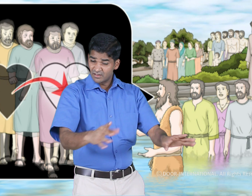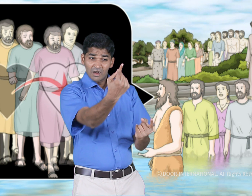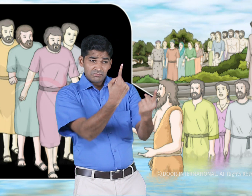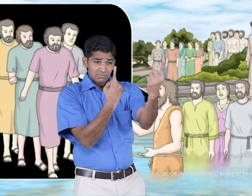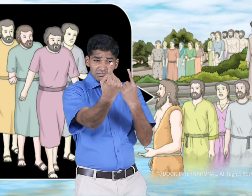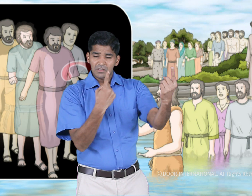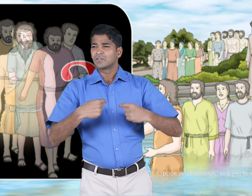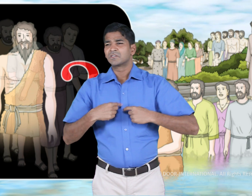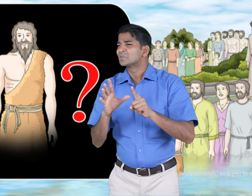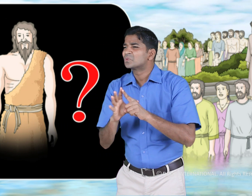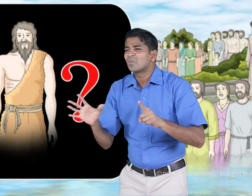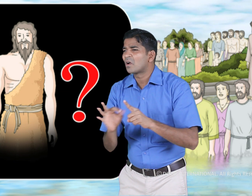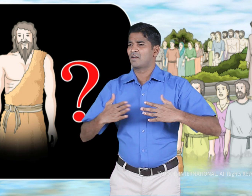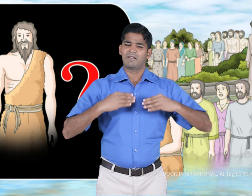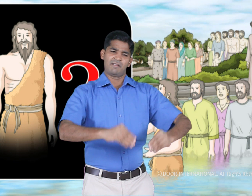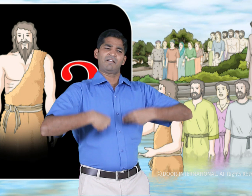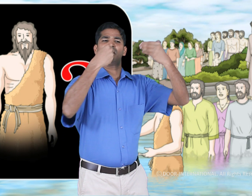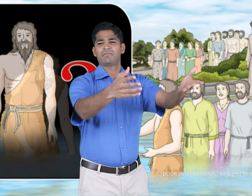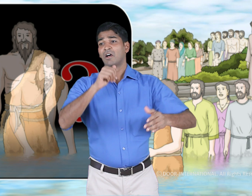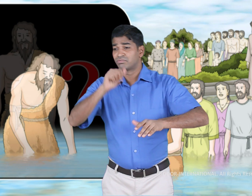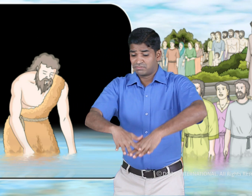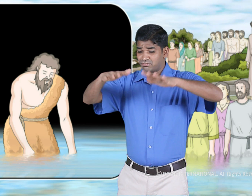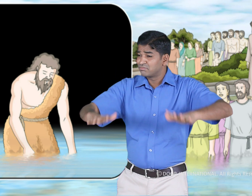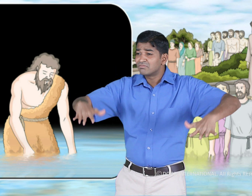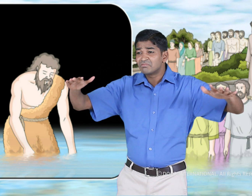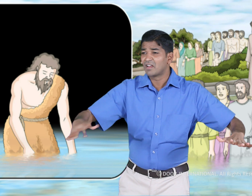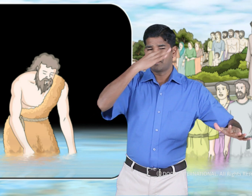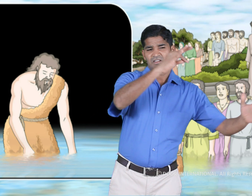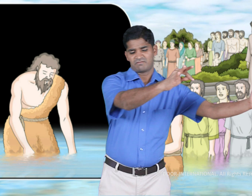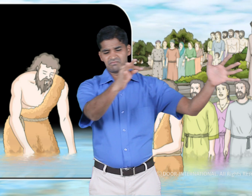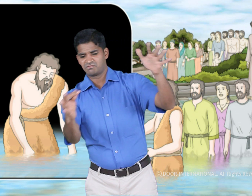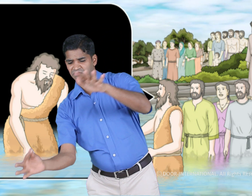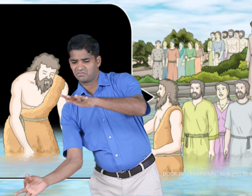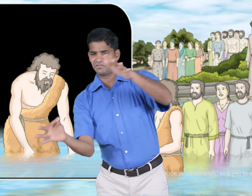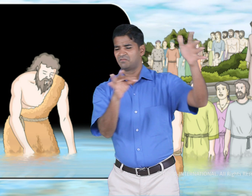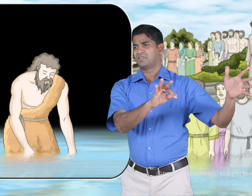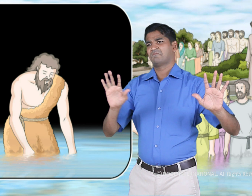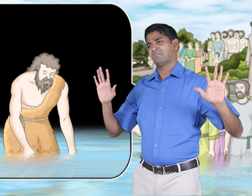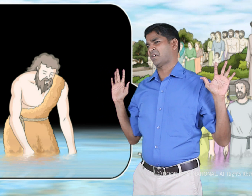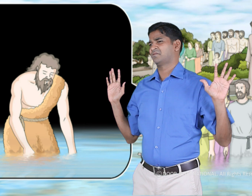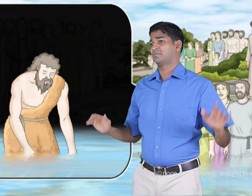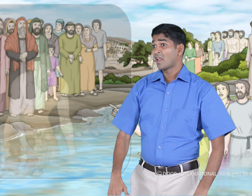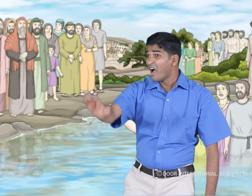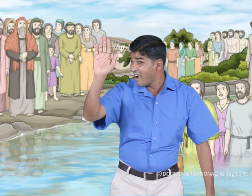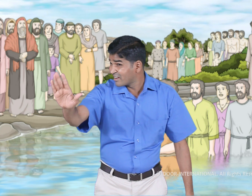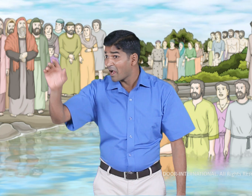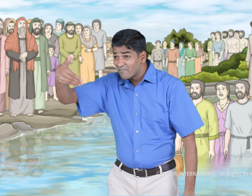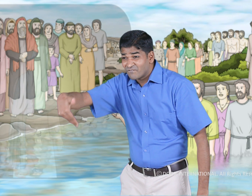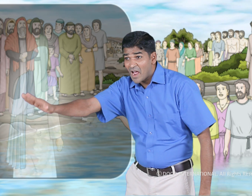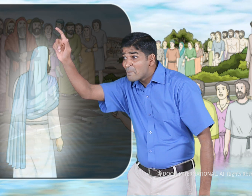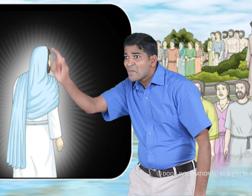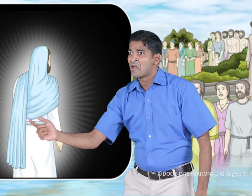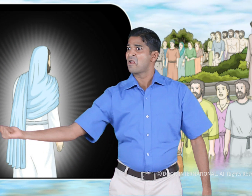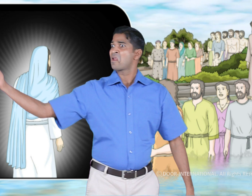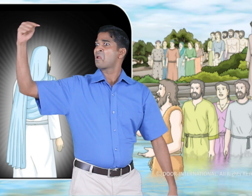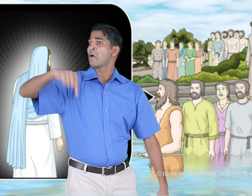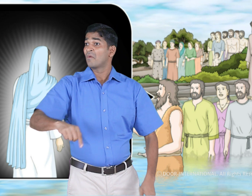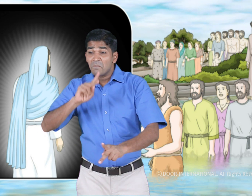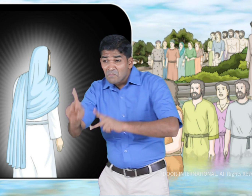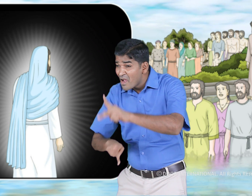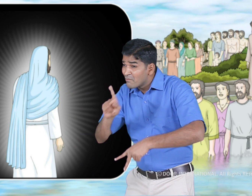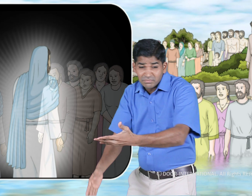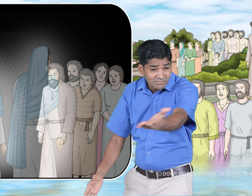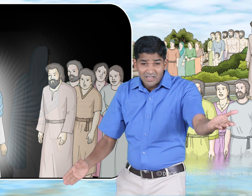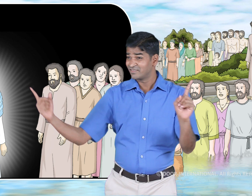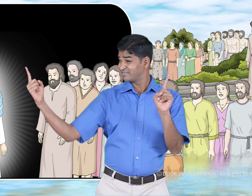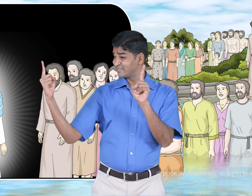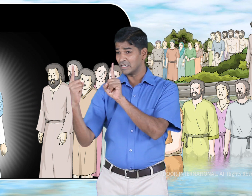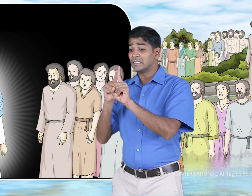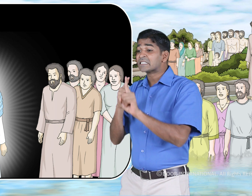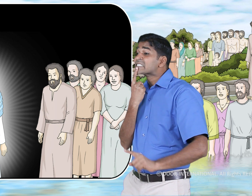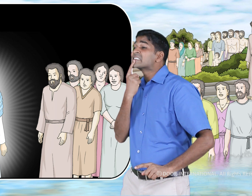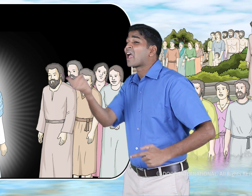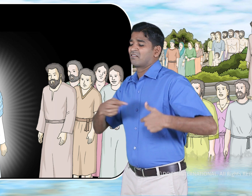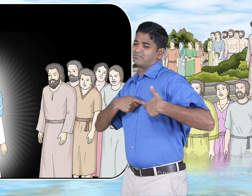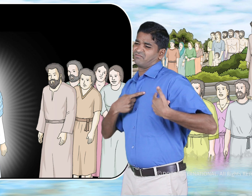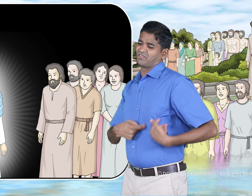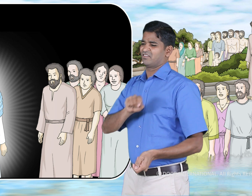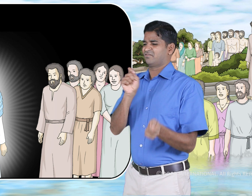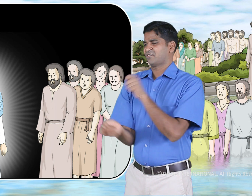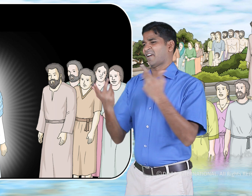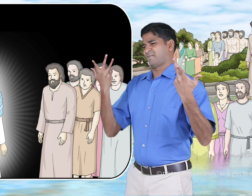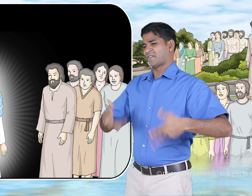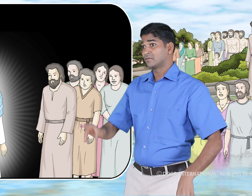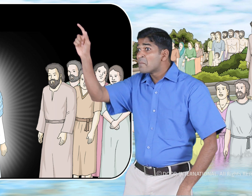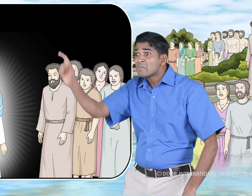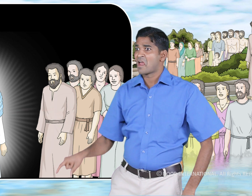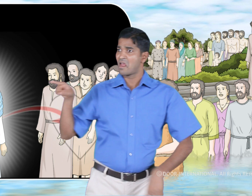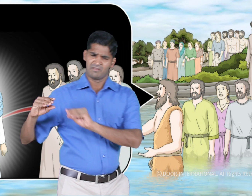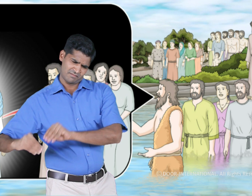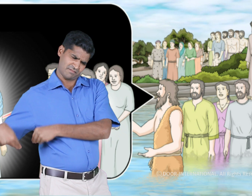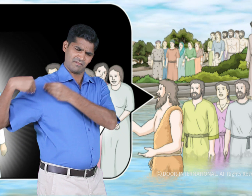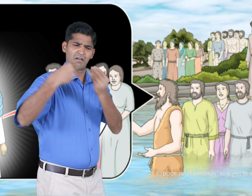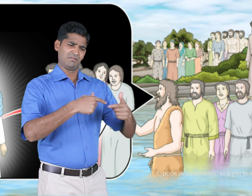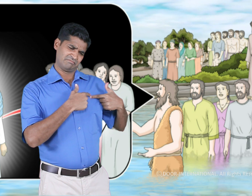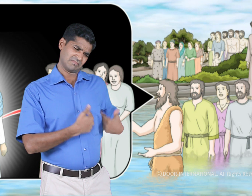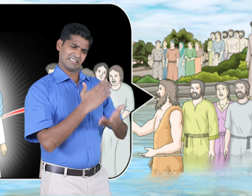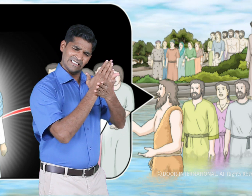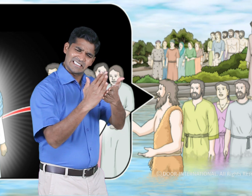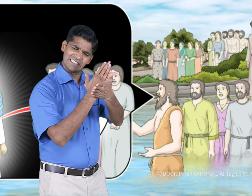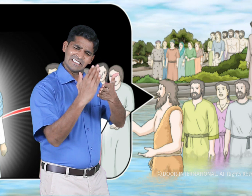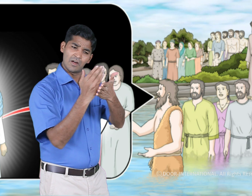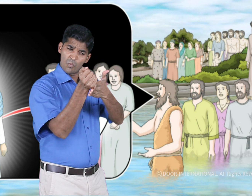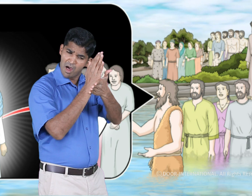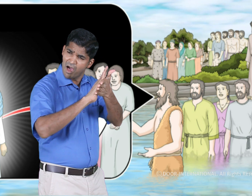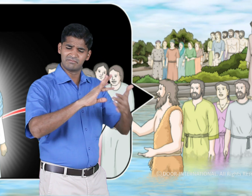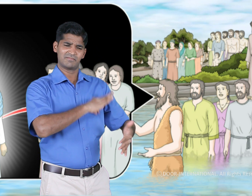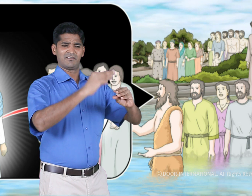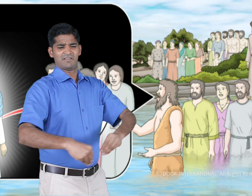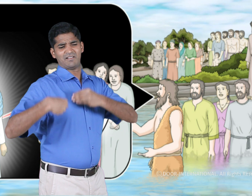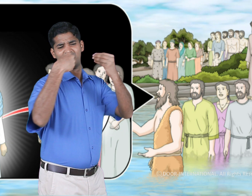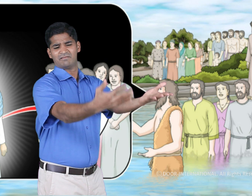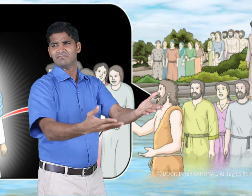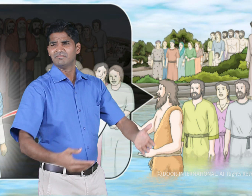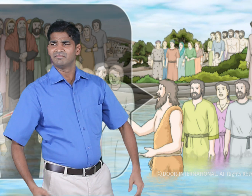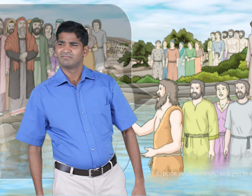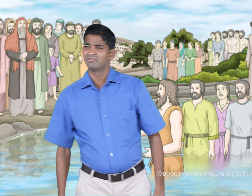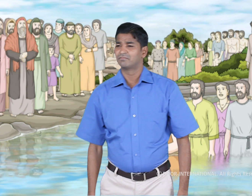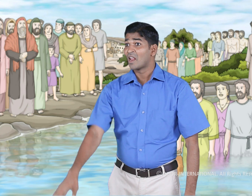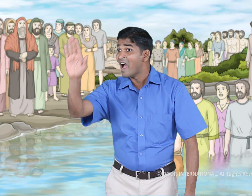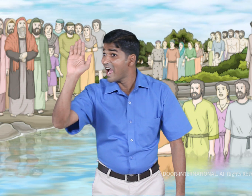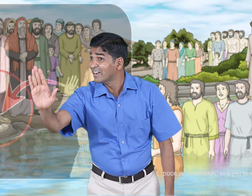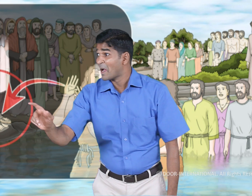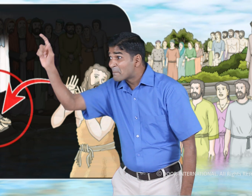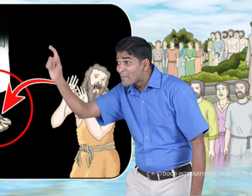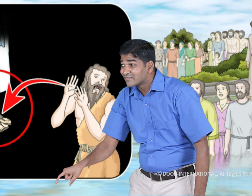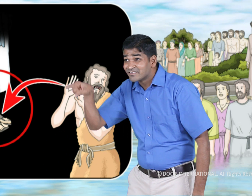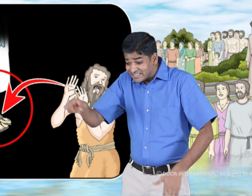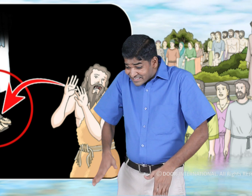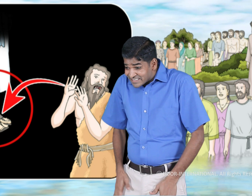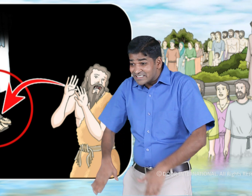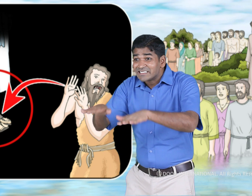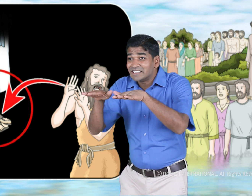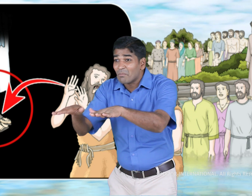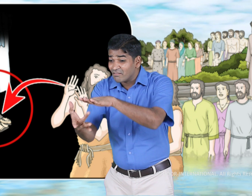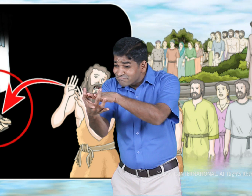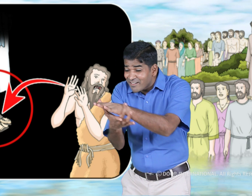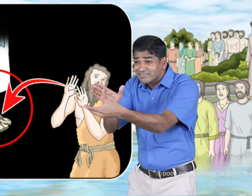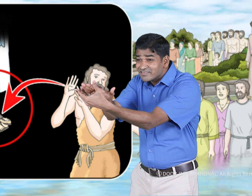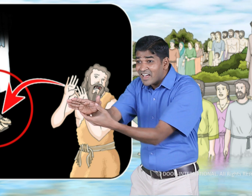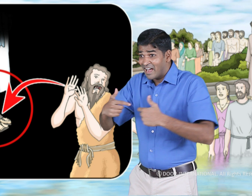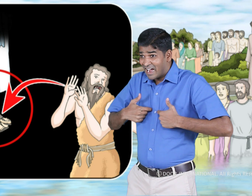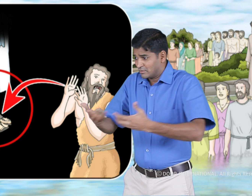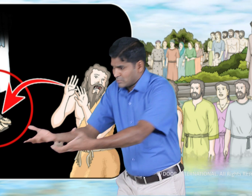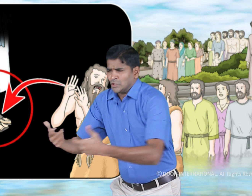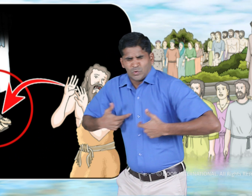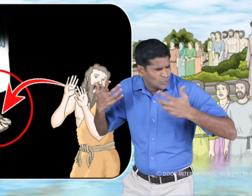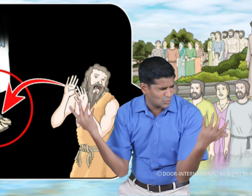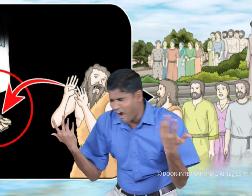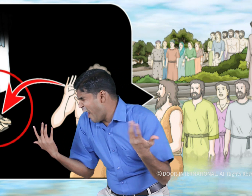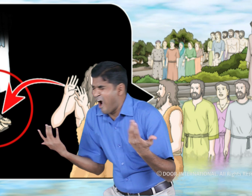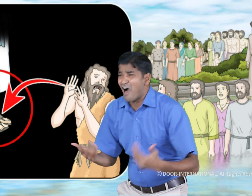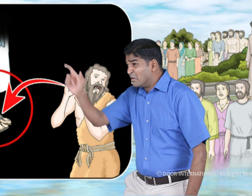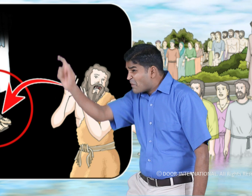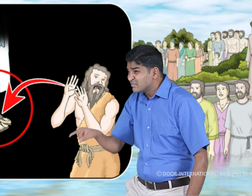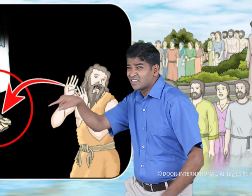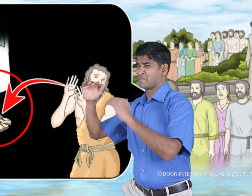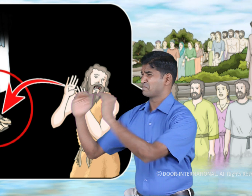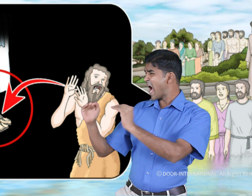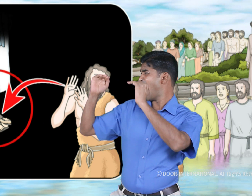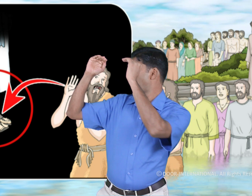I baptize you with water for repentance, but after me will come One more powerful than I, whose sandals I am not worthy to carry.